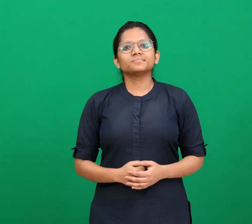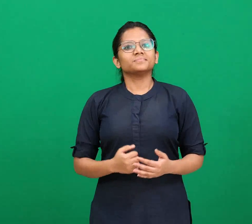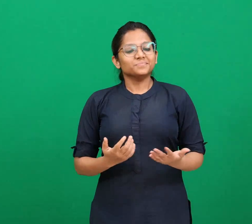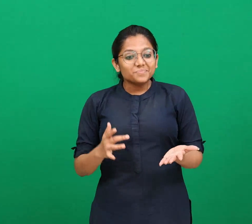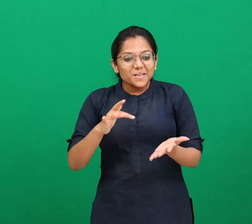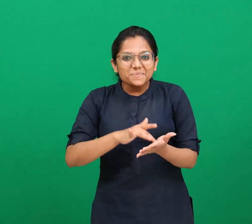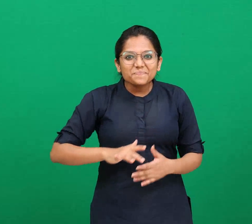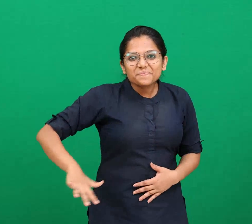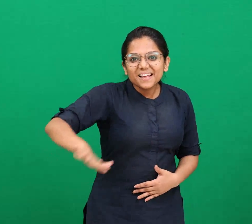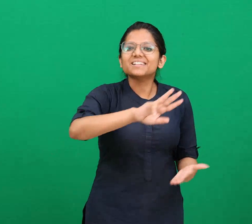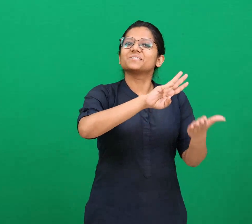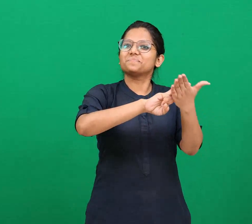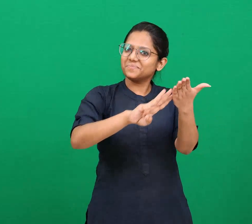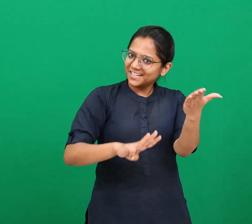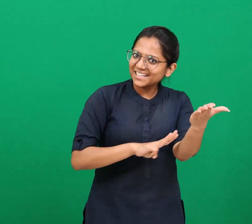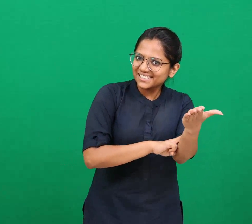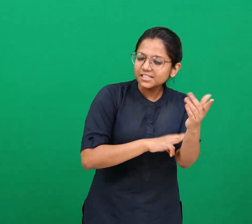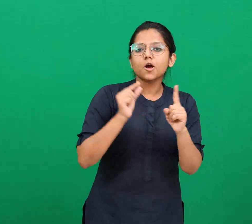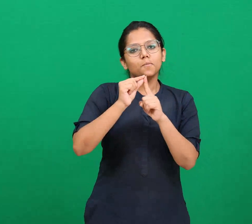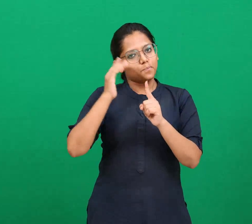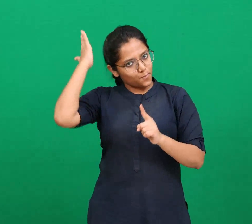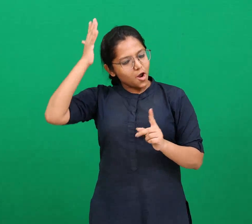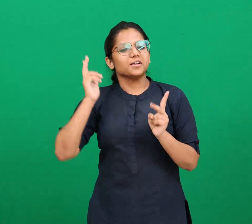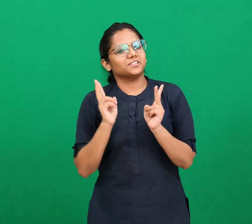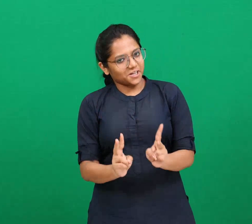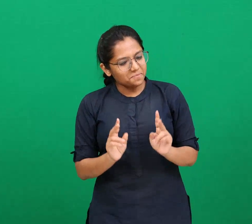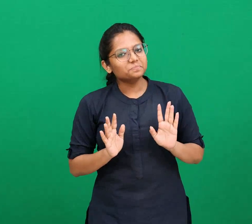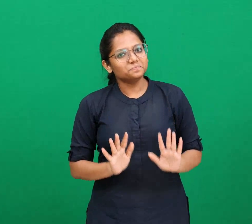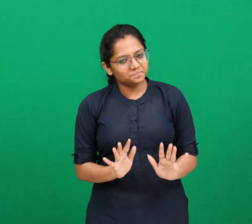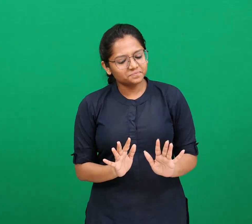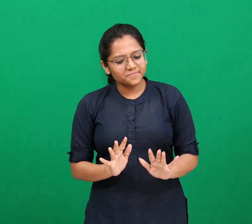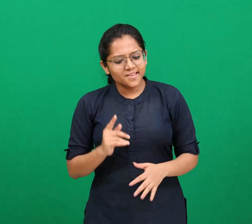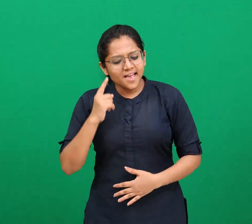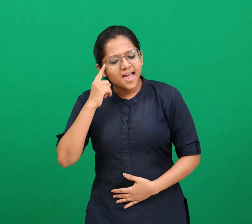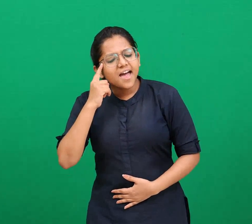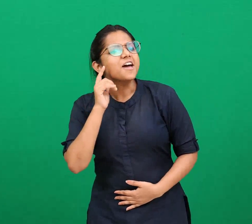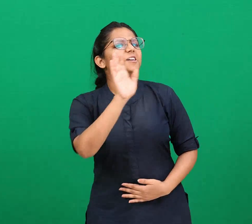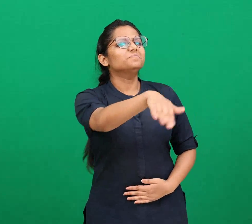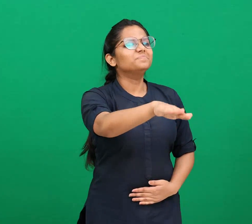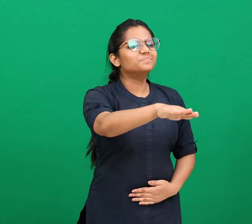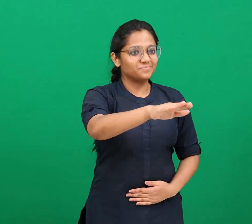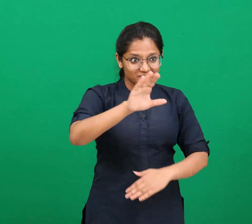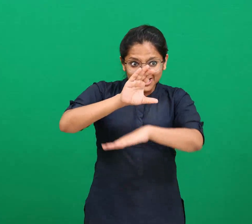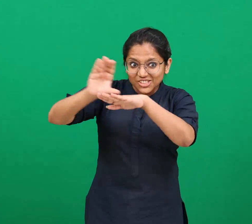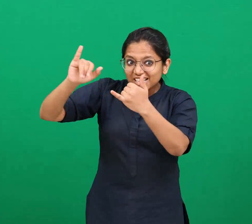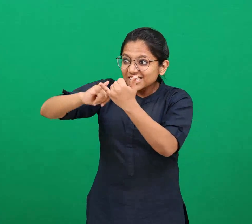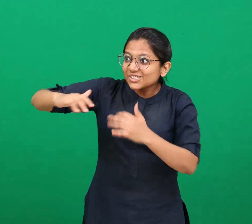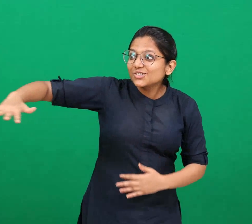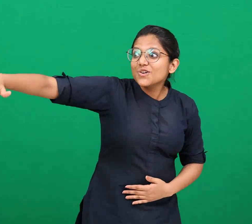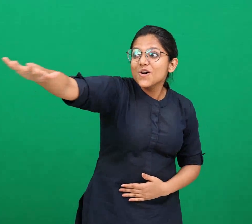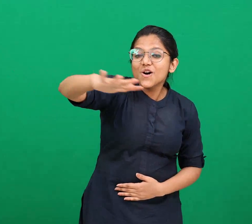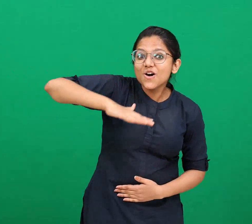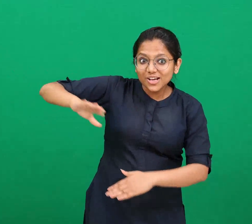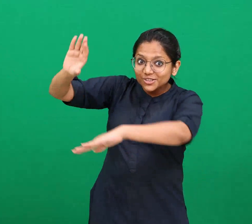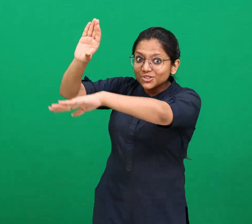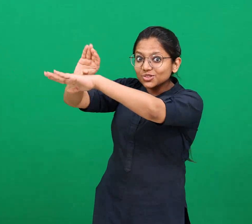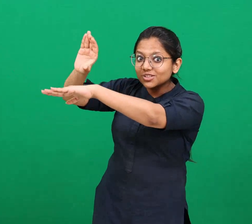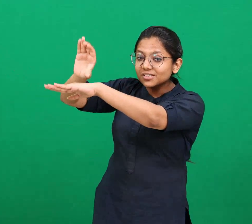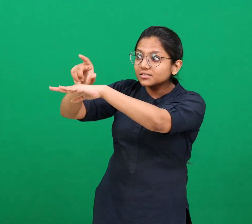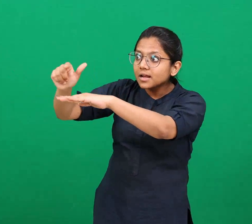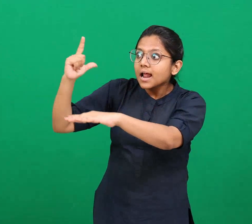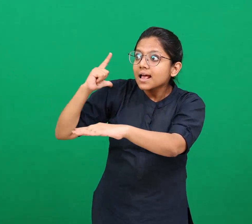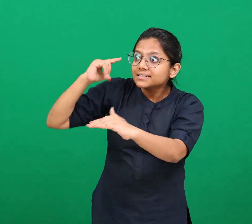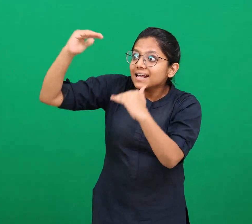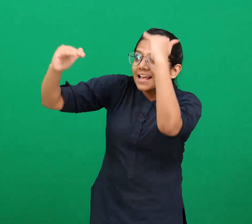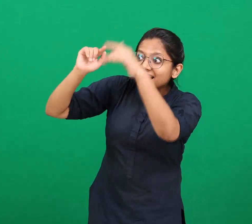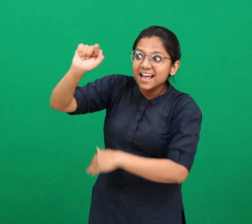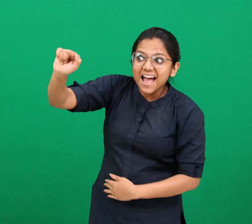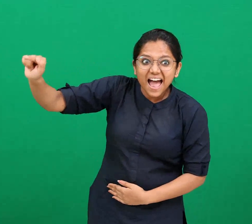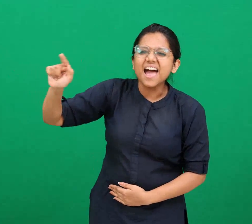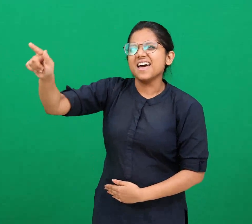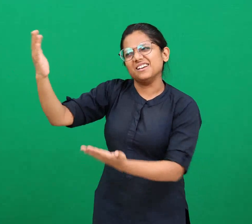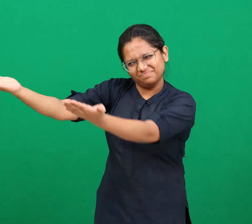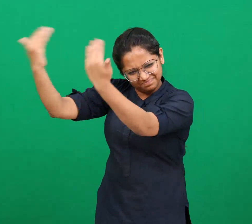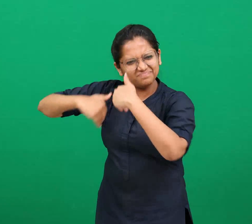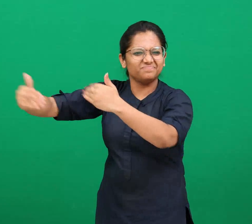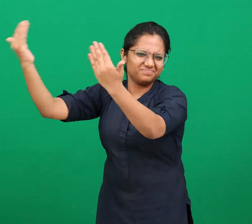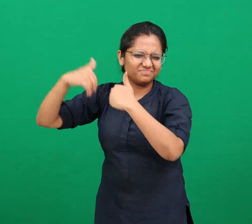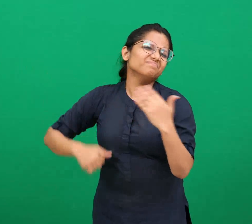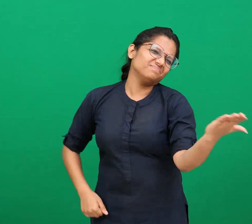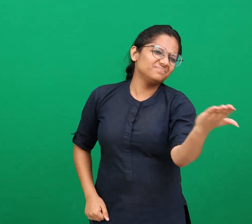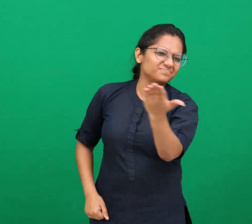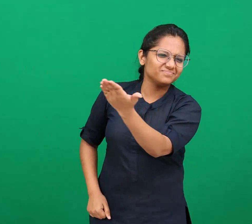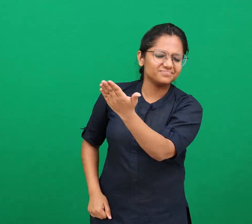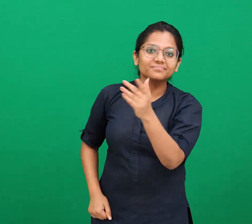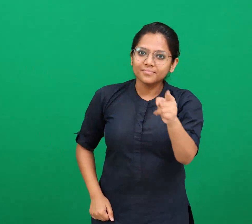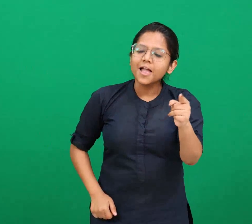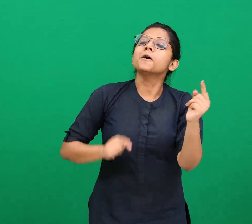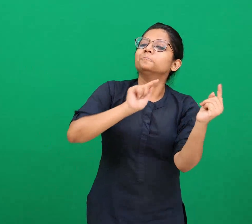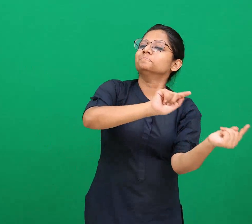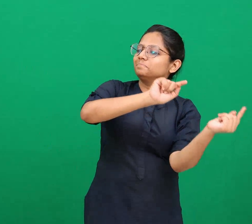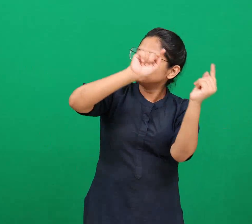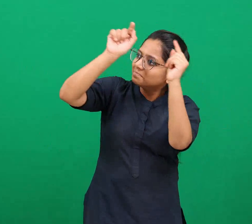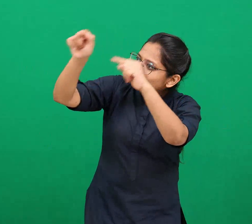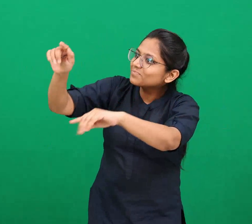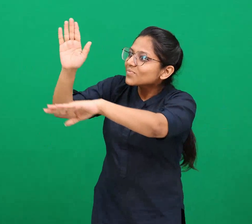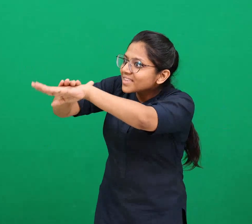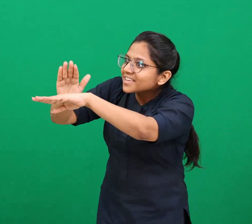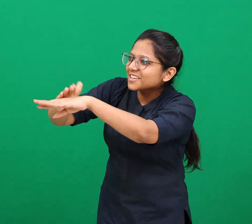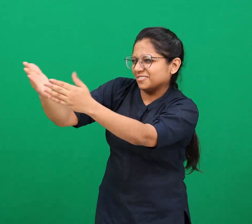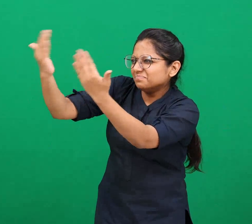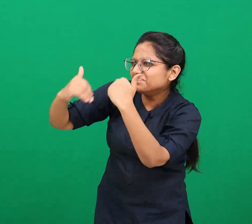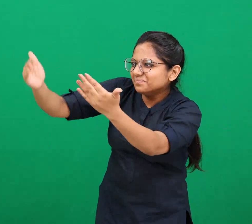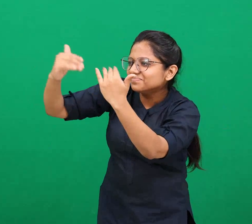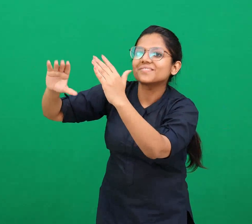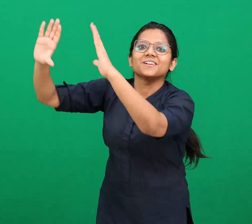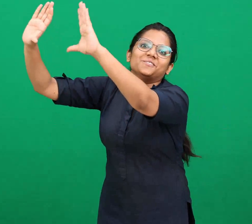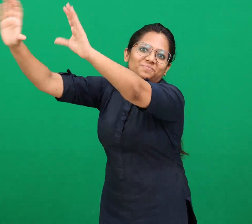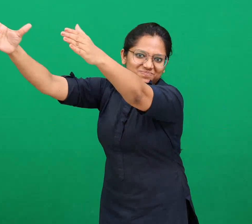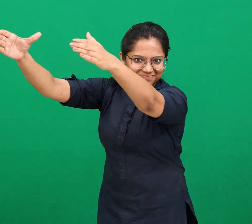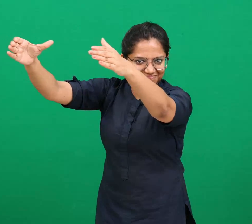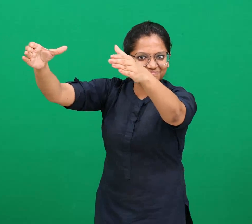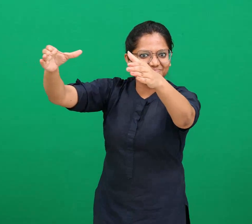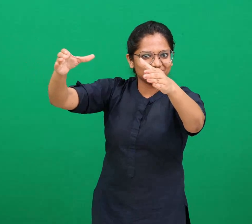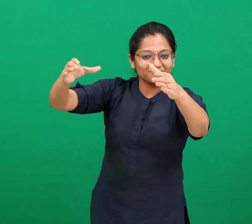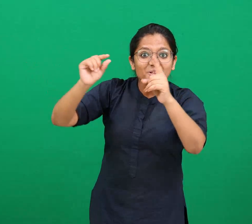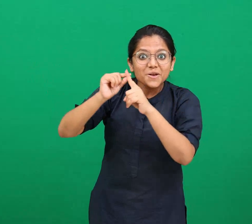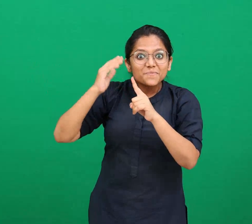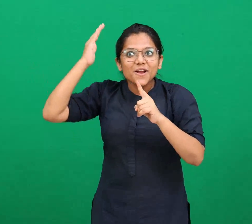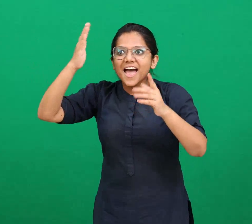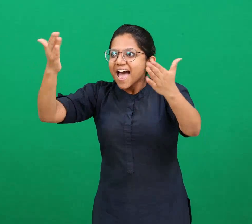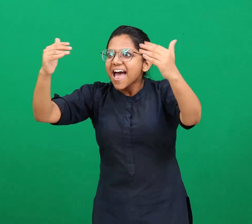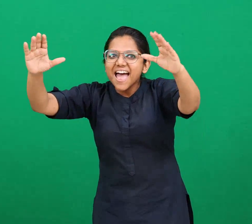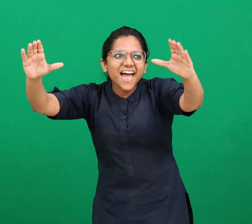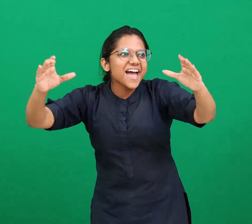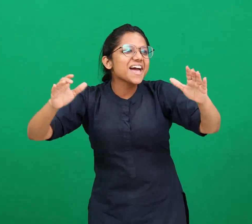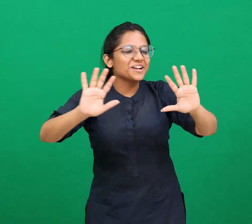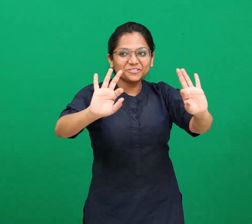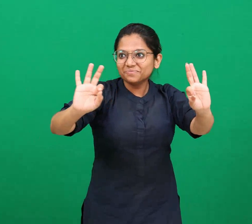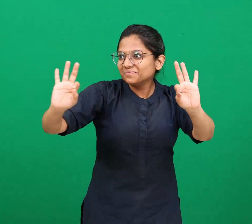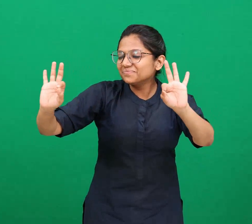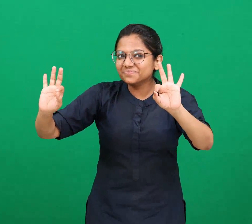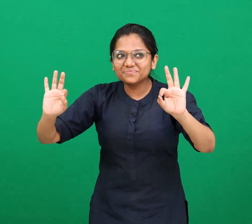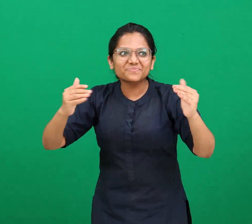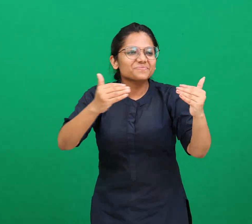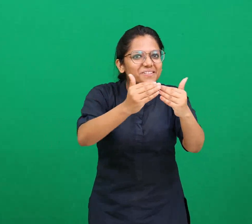From Miletus, Paul sent to Ephesus for the elders of the church.